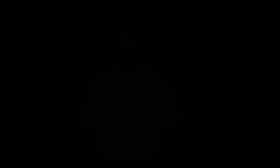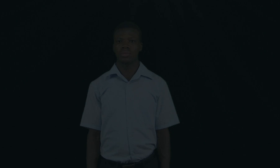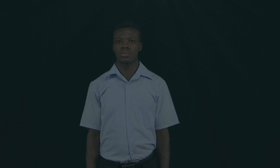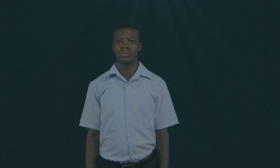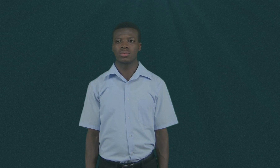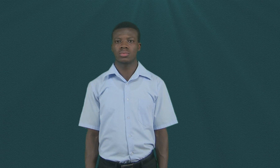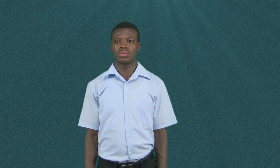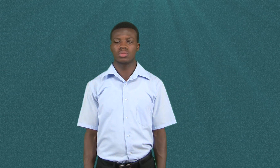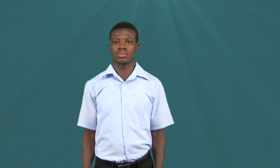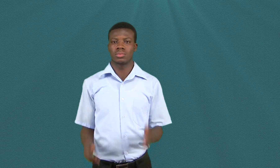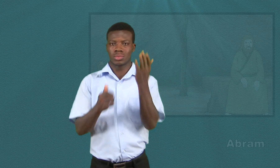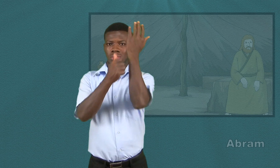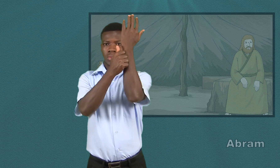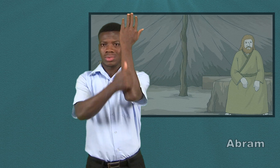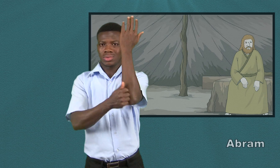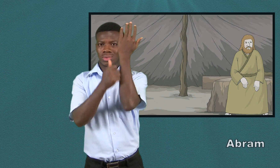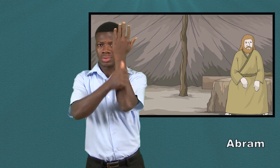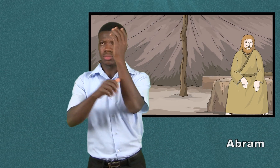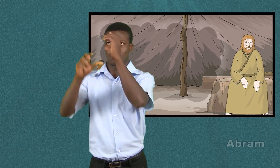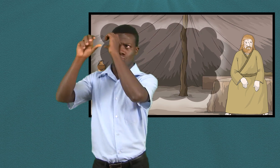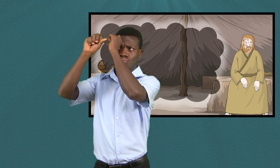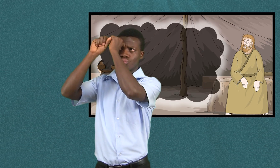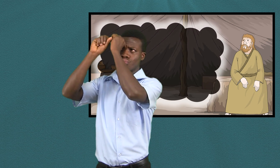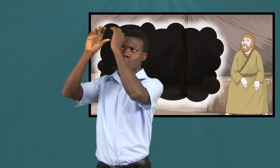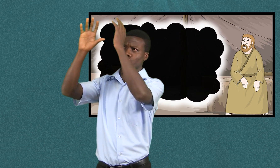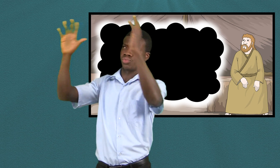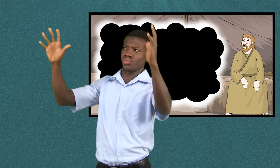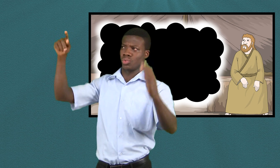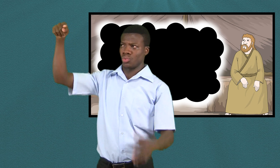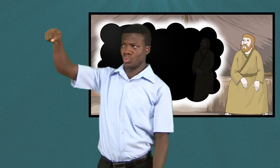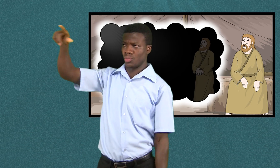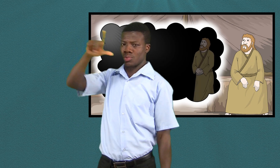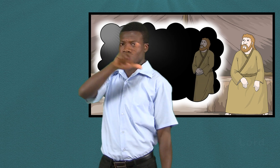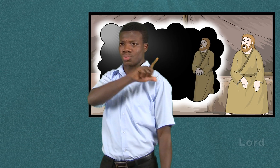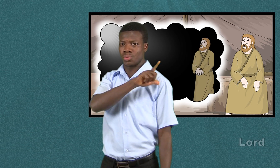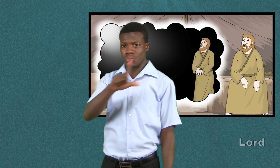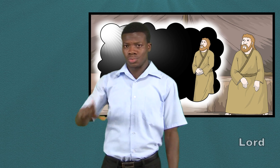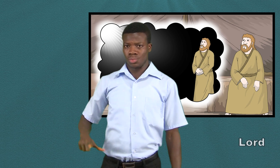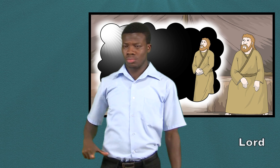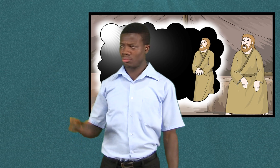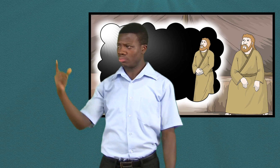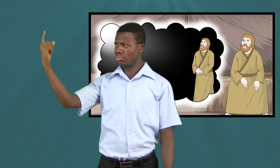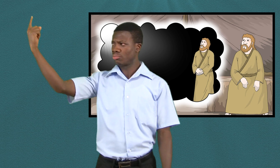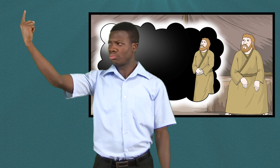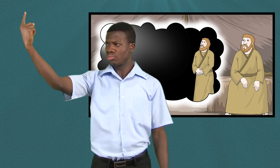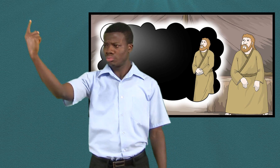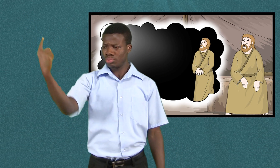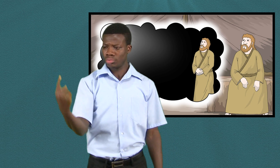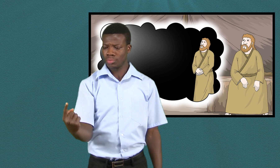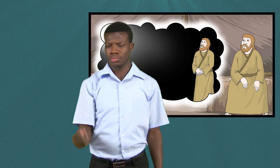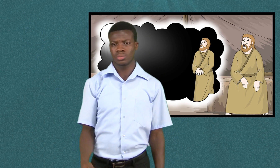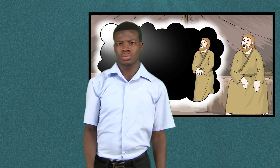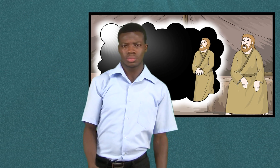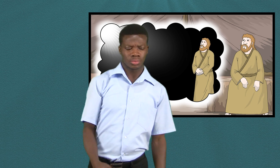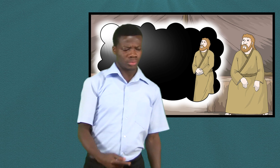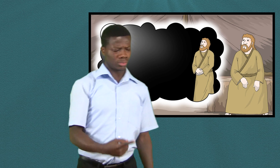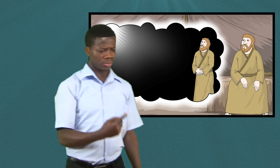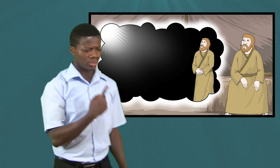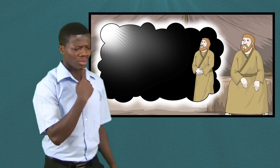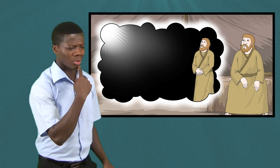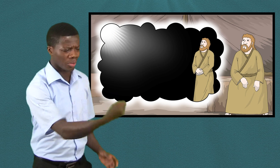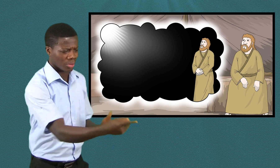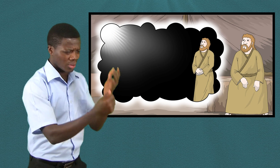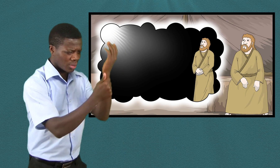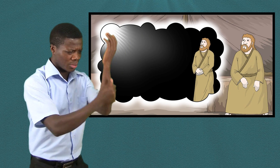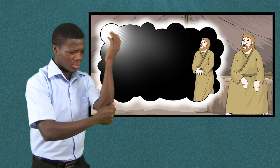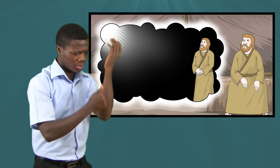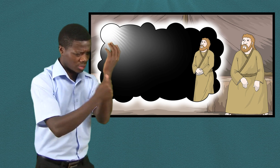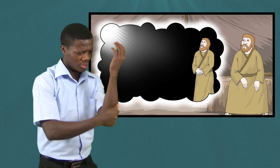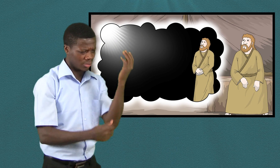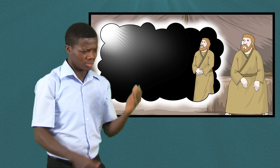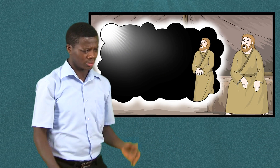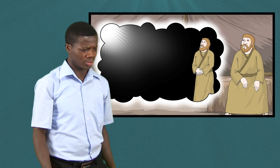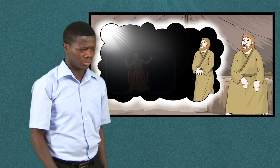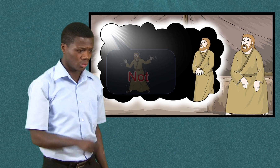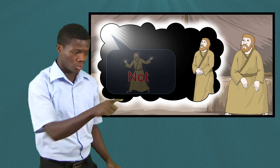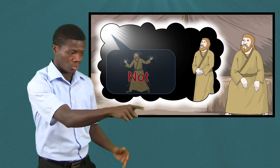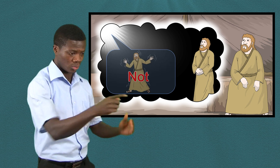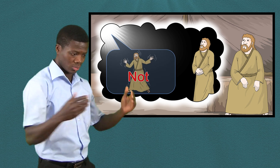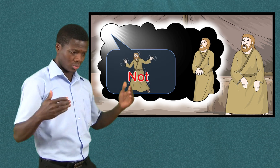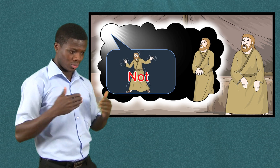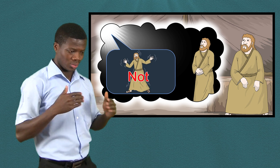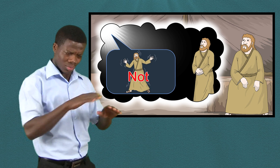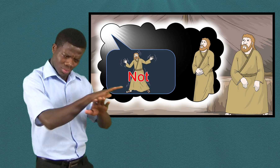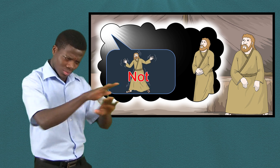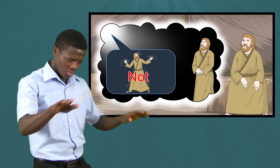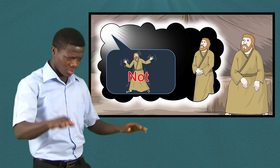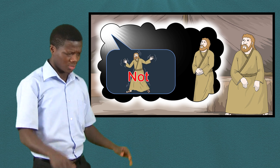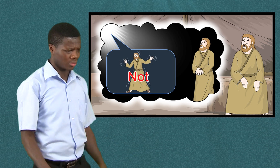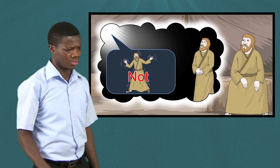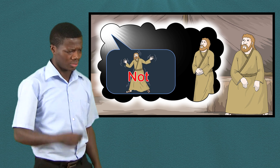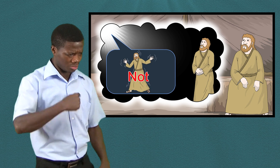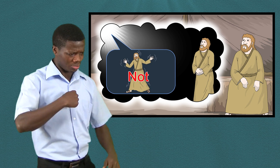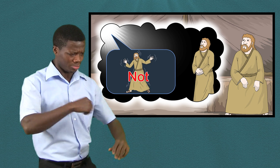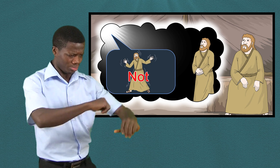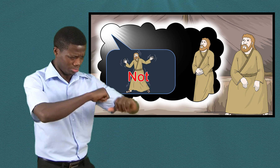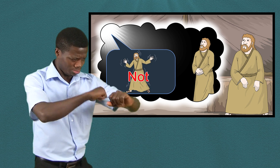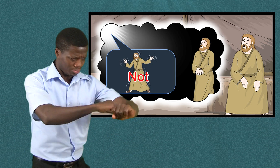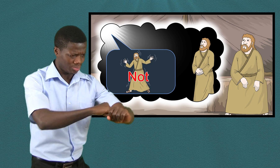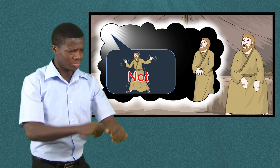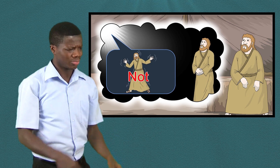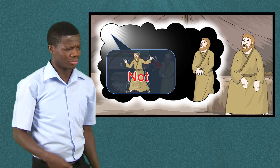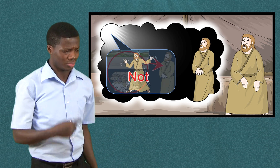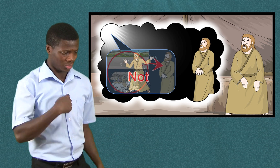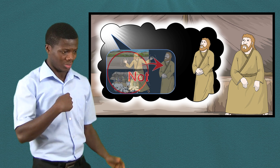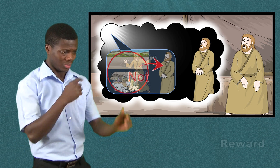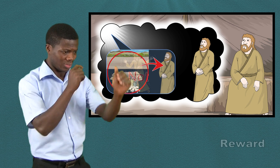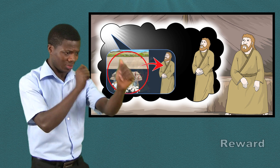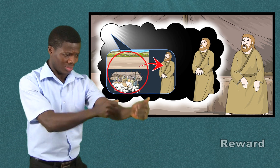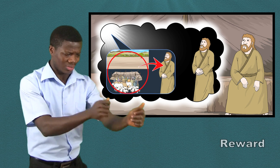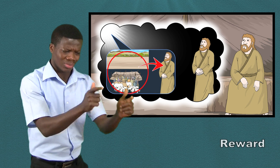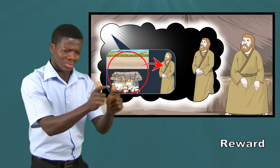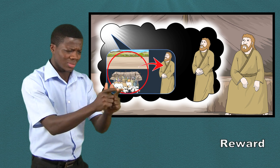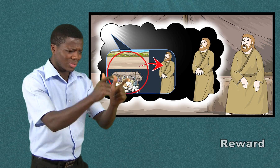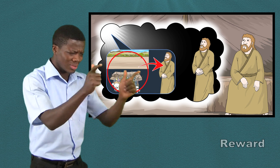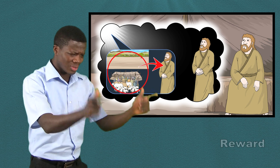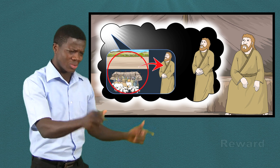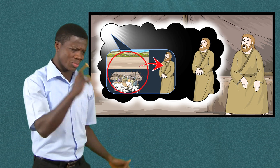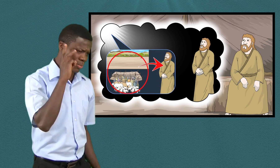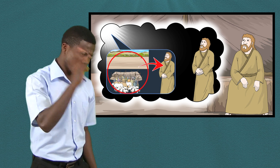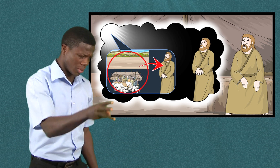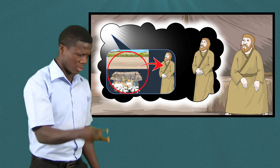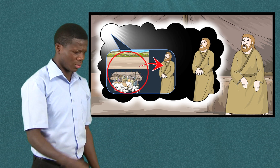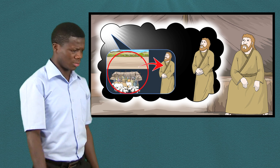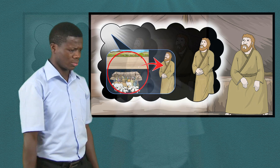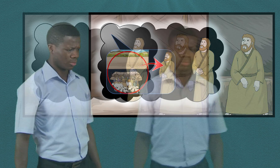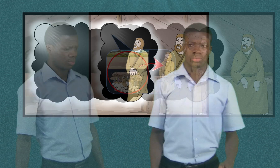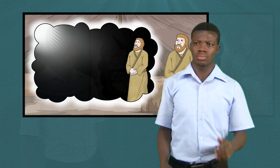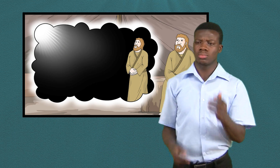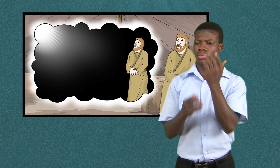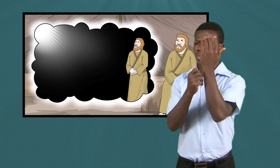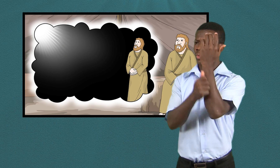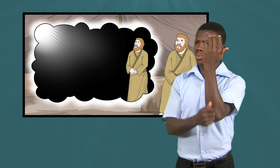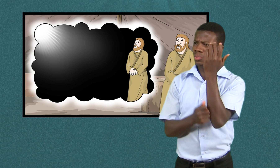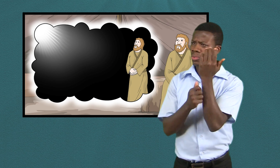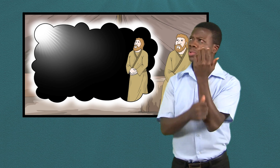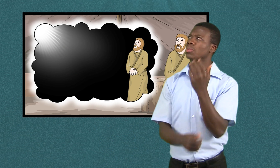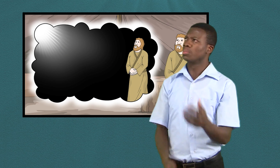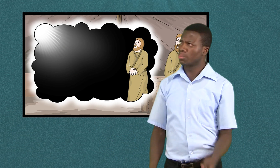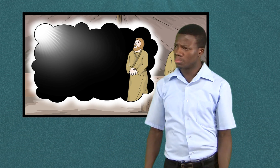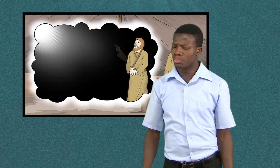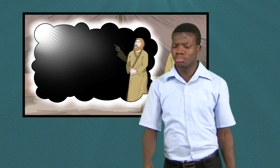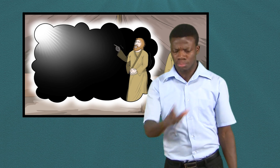After these events, the word of the LORD came to Abram in a vision: “Do not be afraid, Abram. I am your shield, your very great reward.”